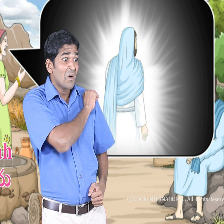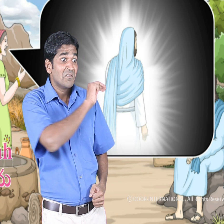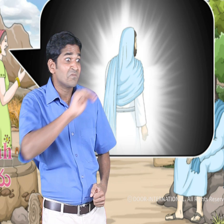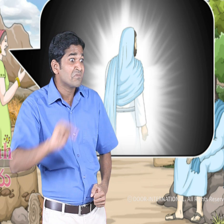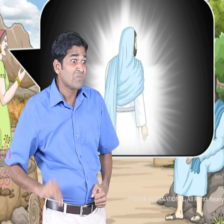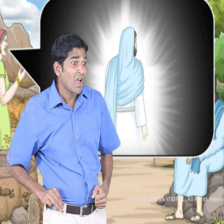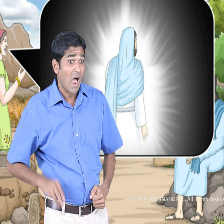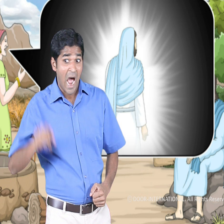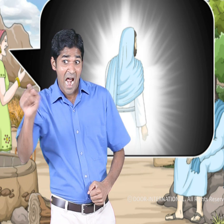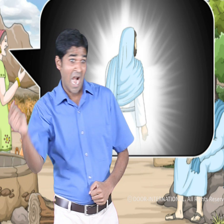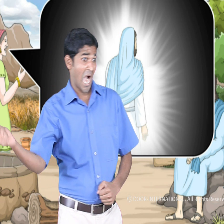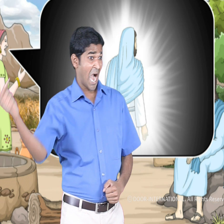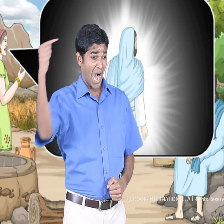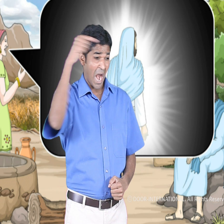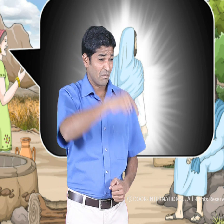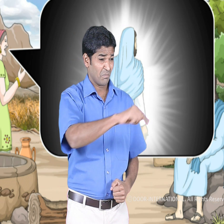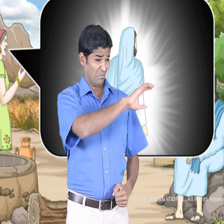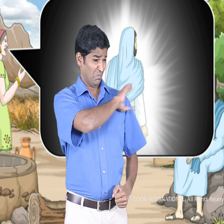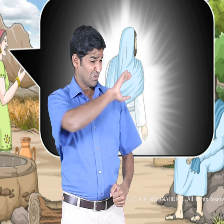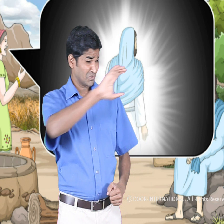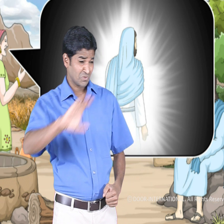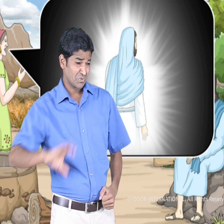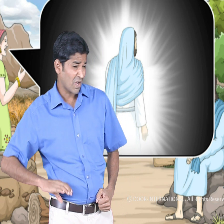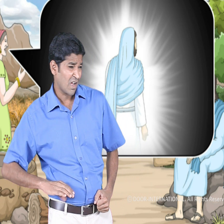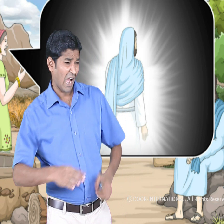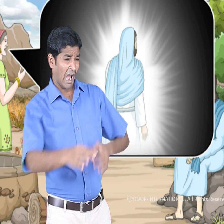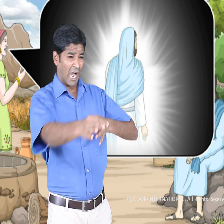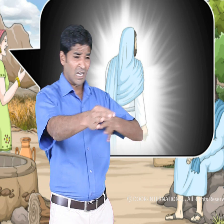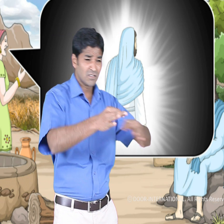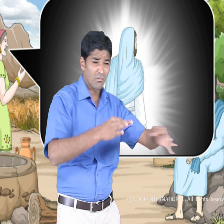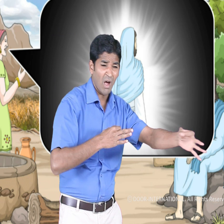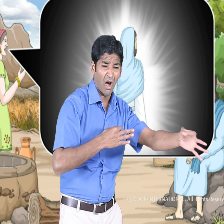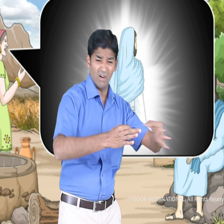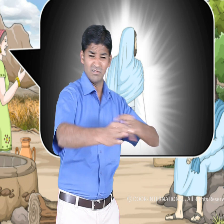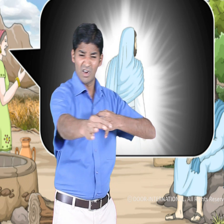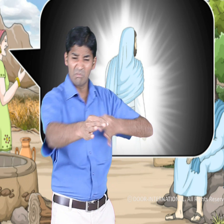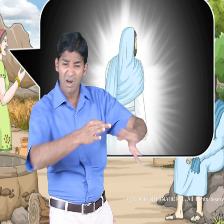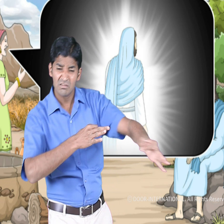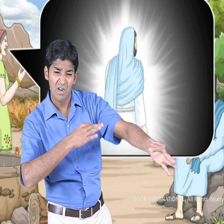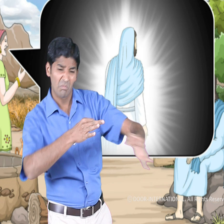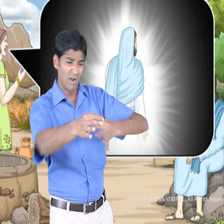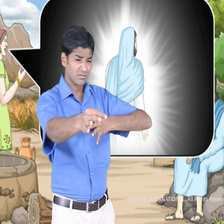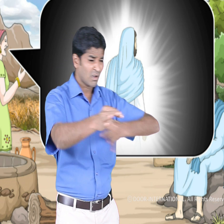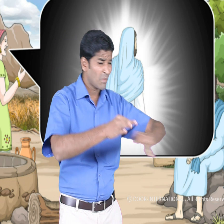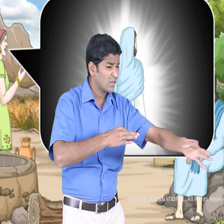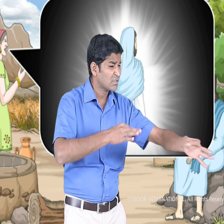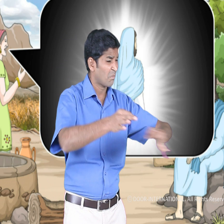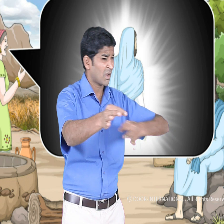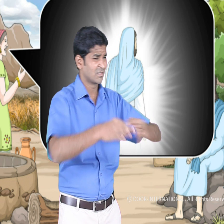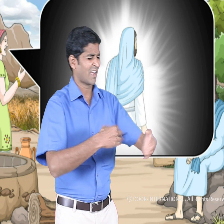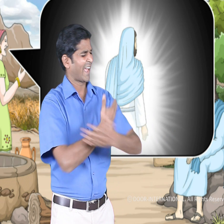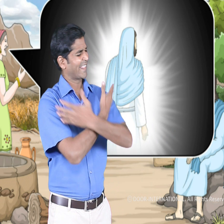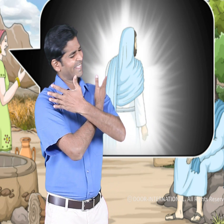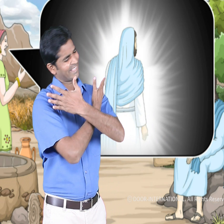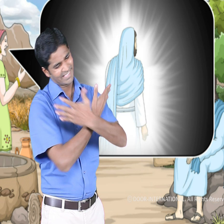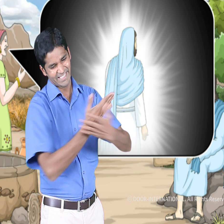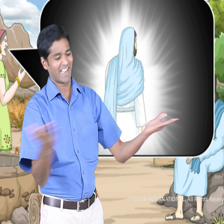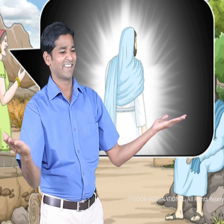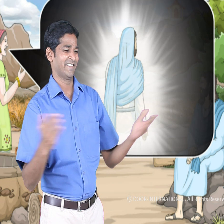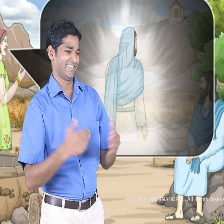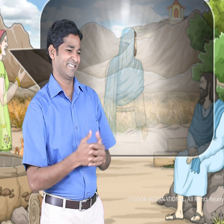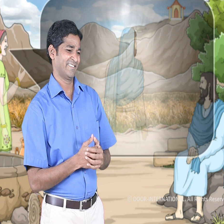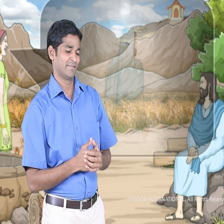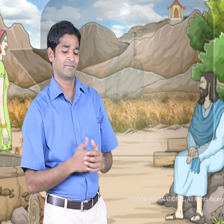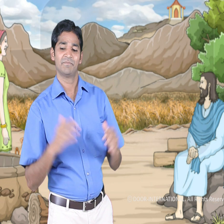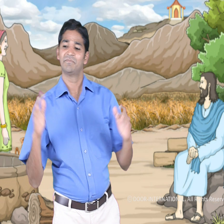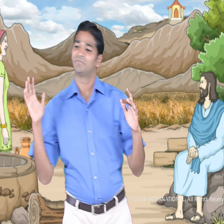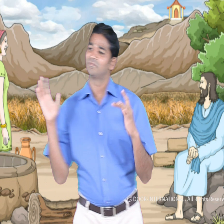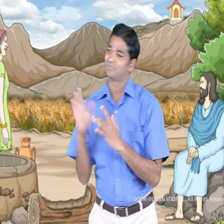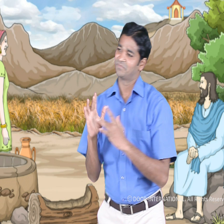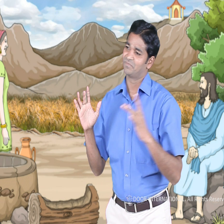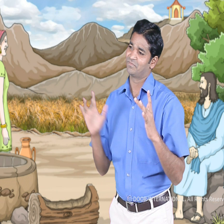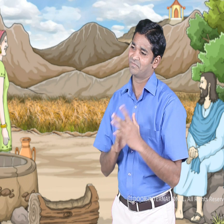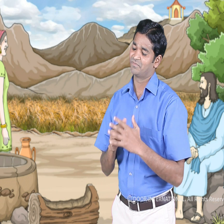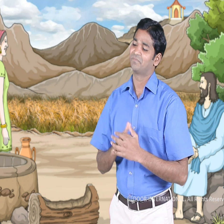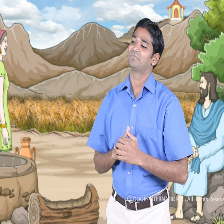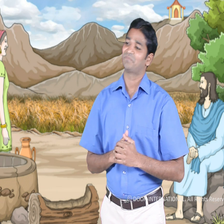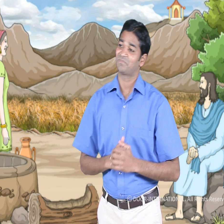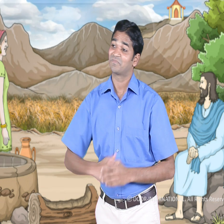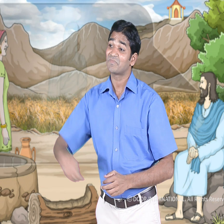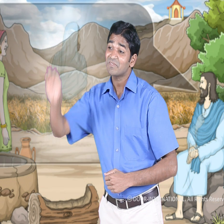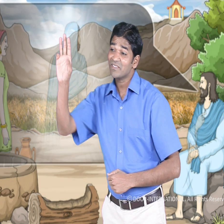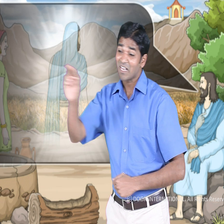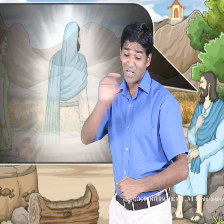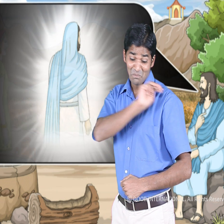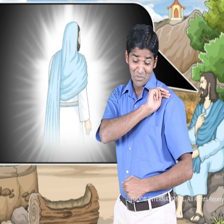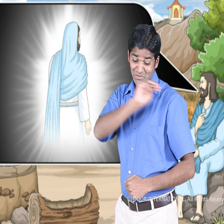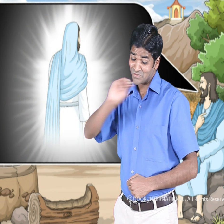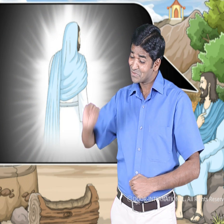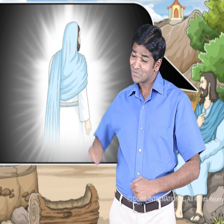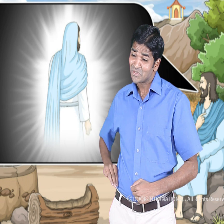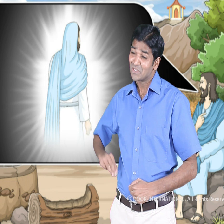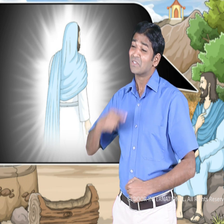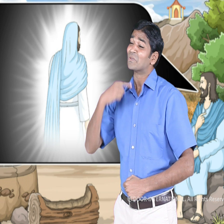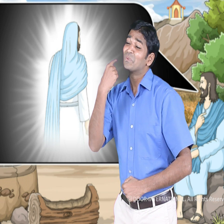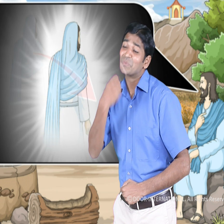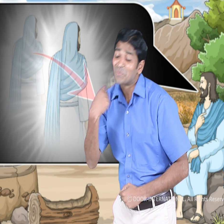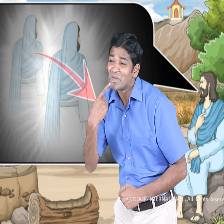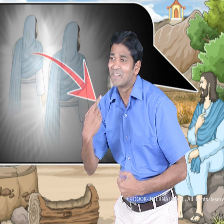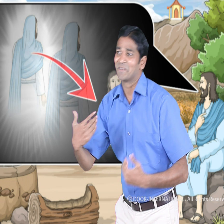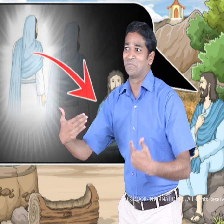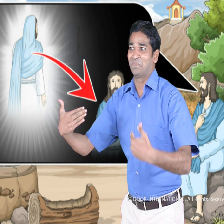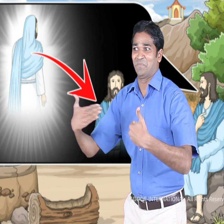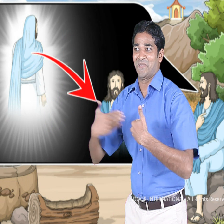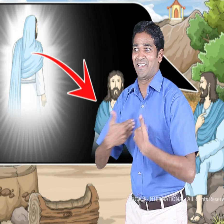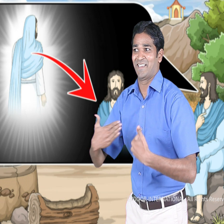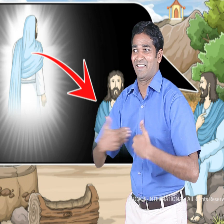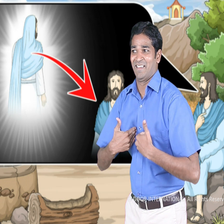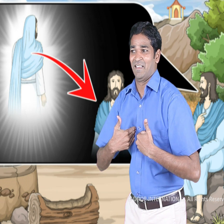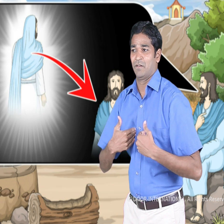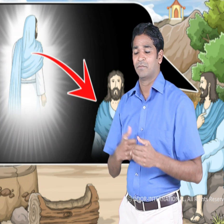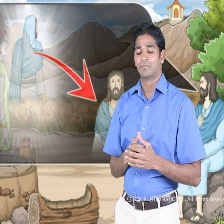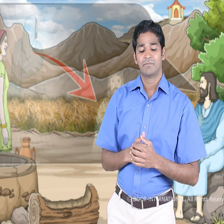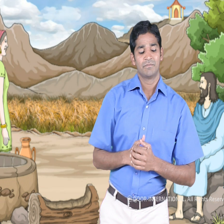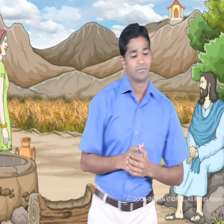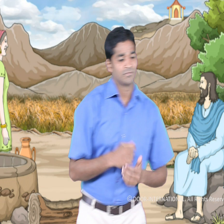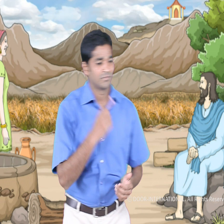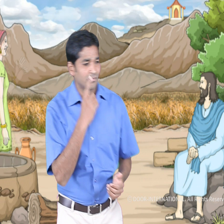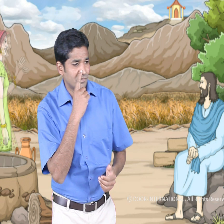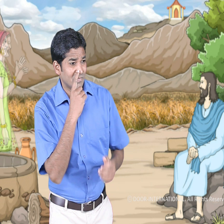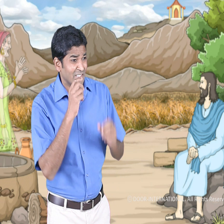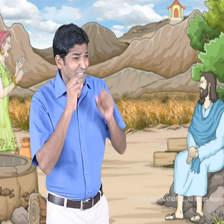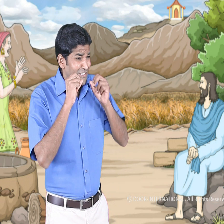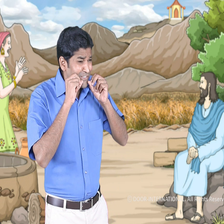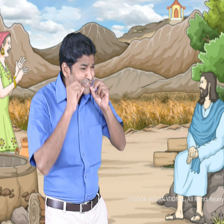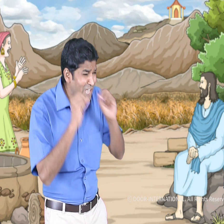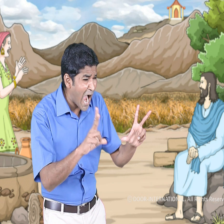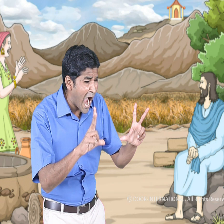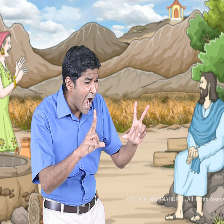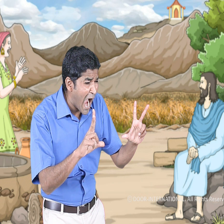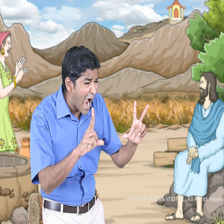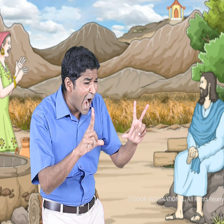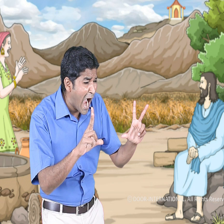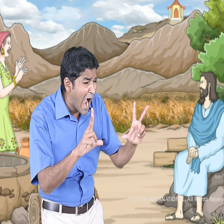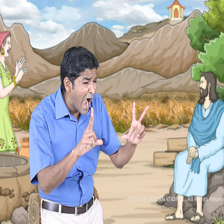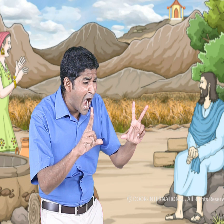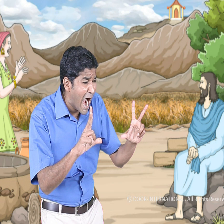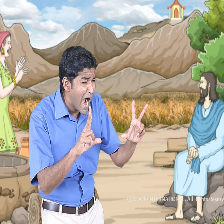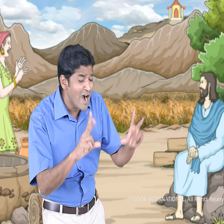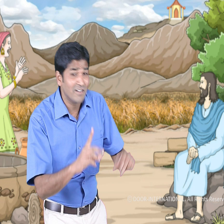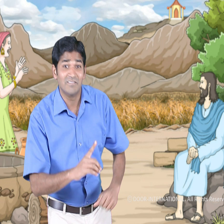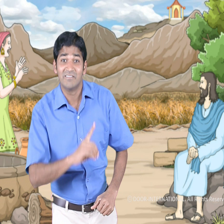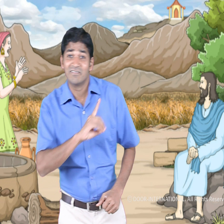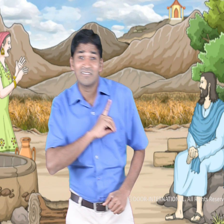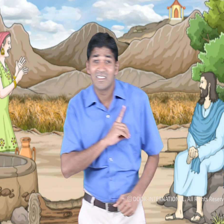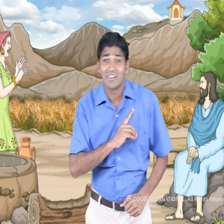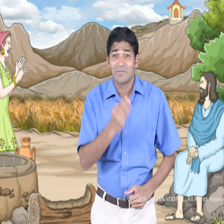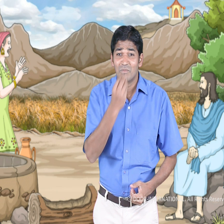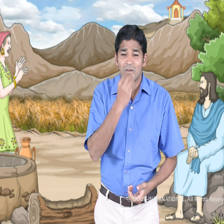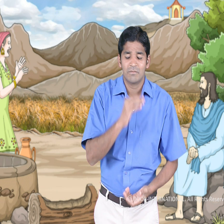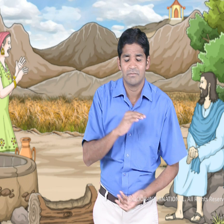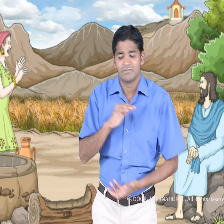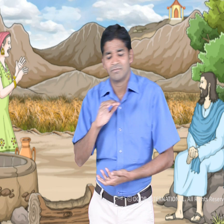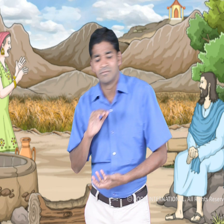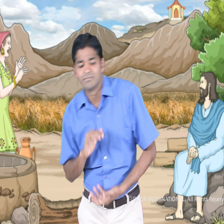When He comes, He will explain everything to us.” Jesus answered, “I who speak to you am He.”